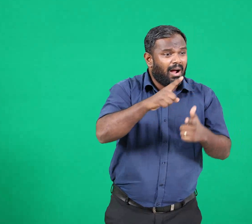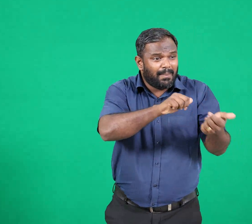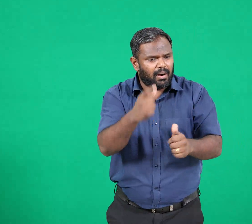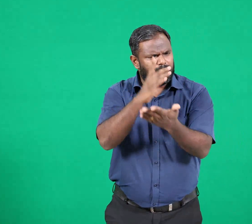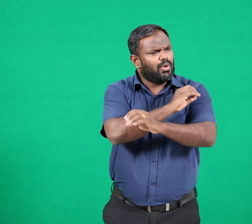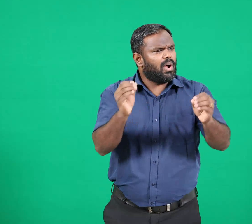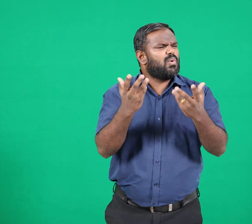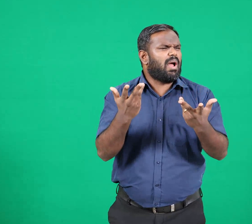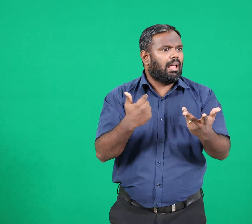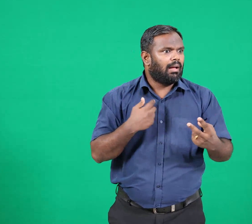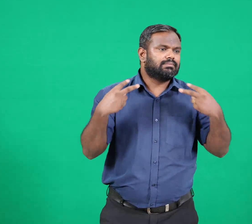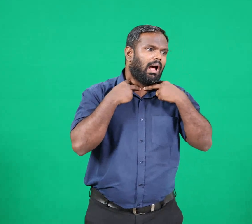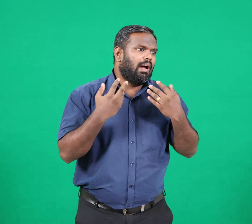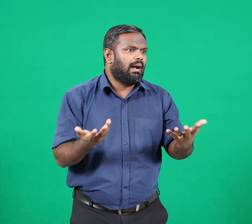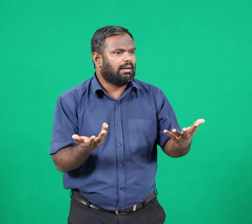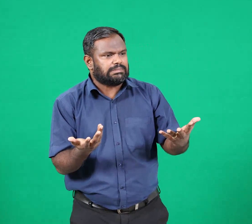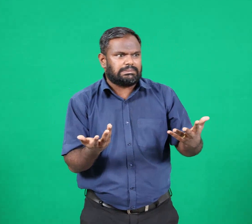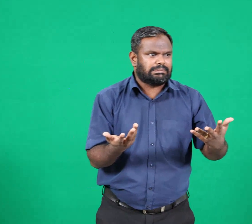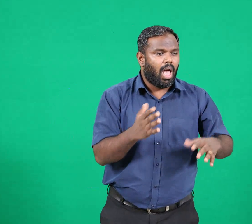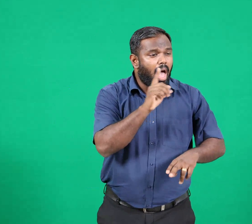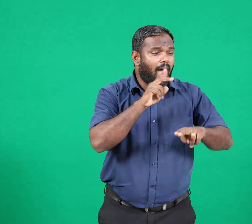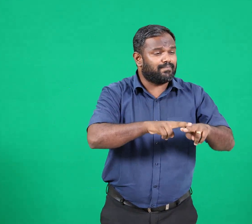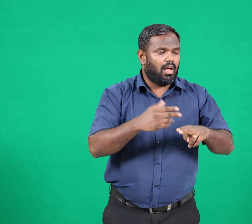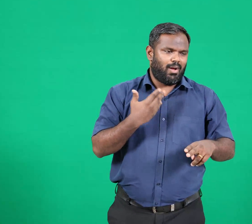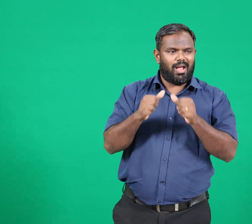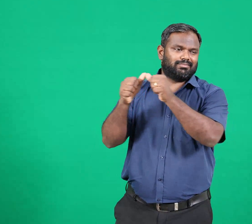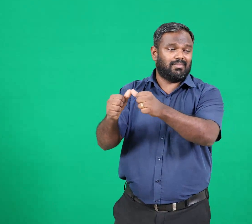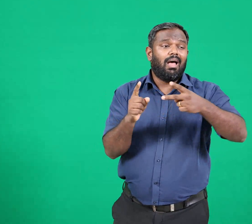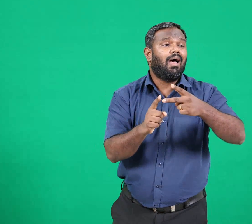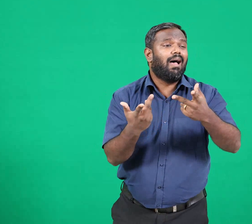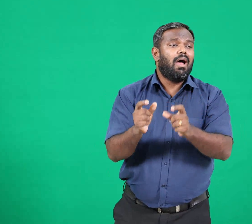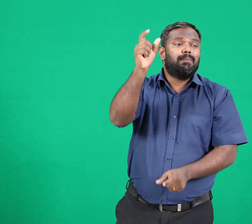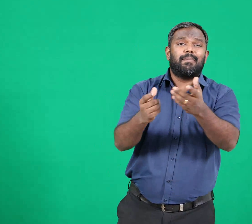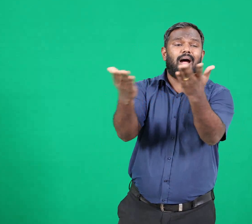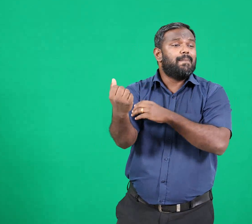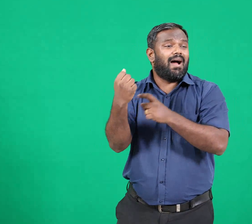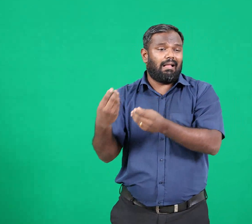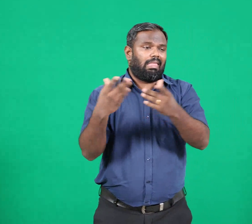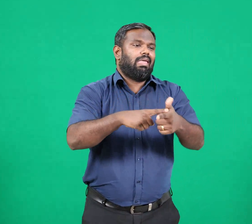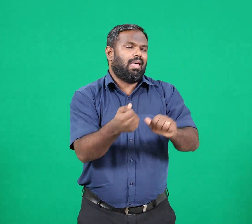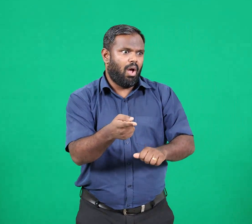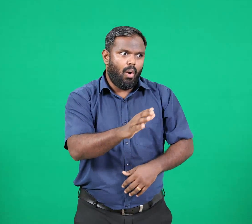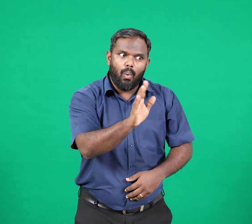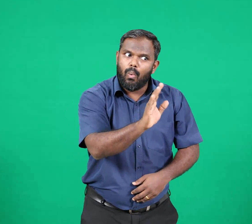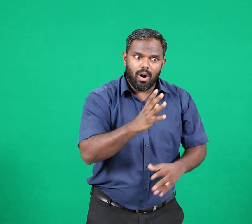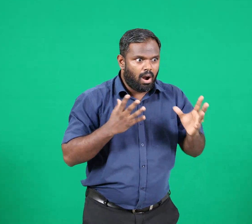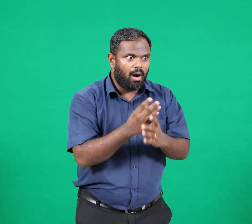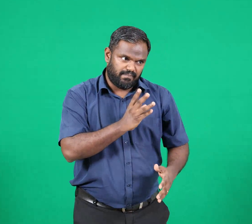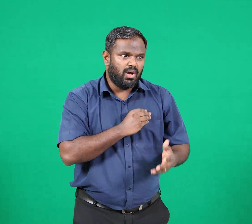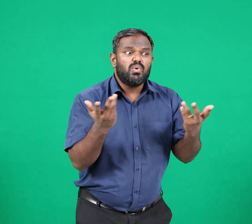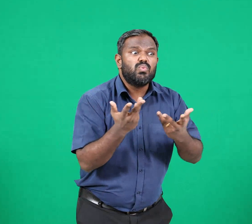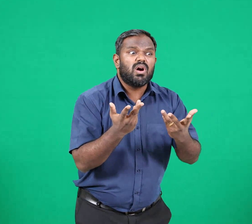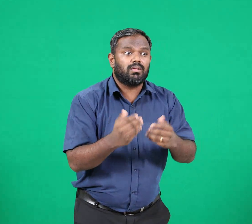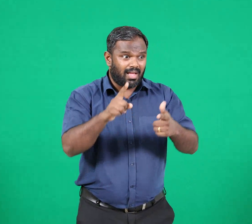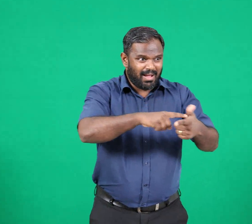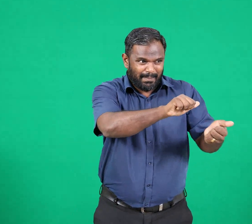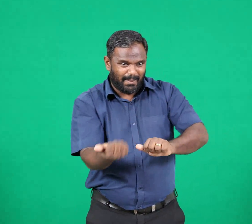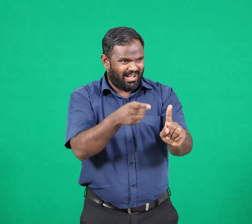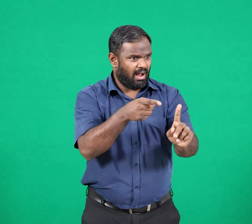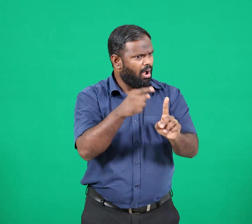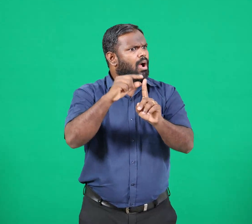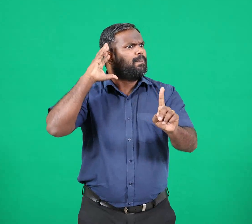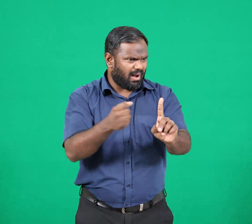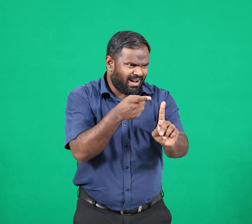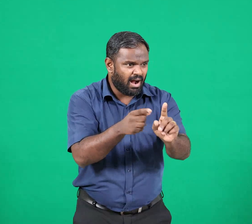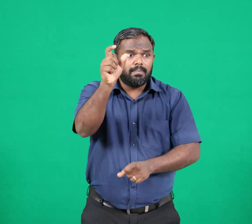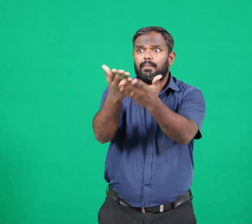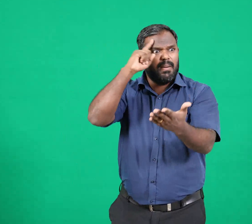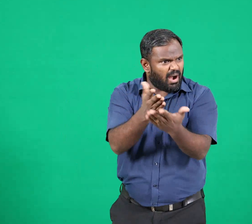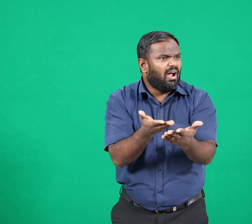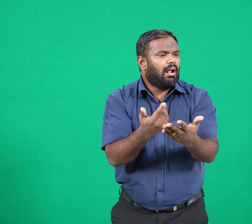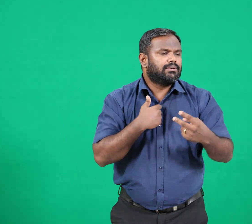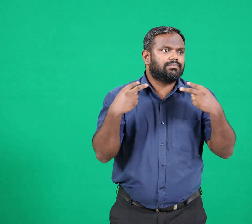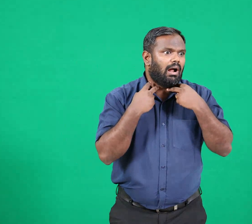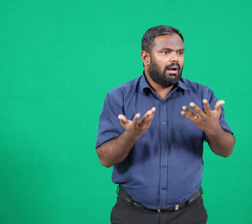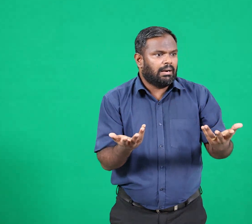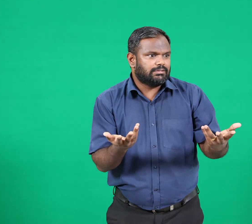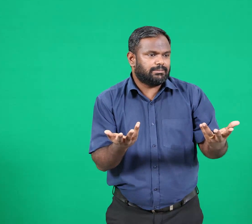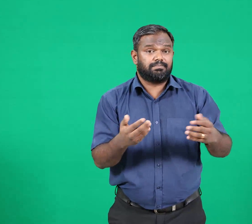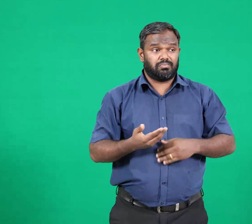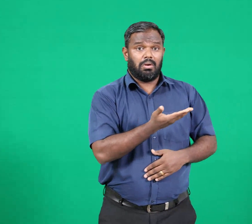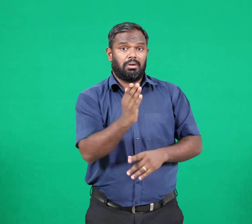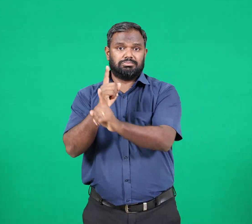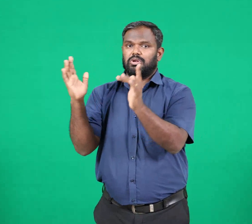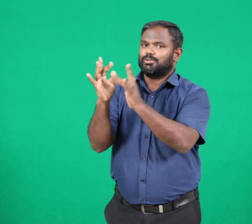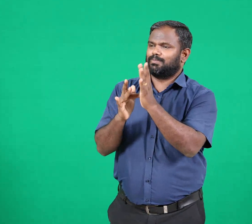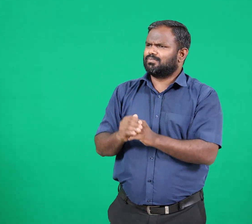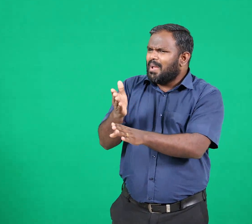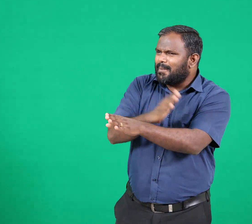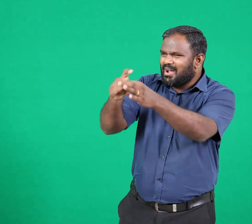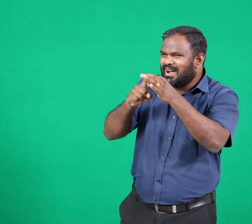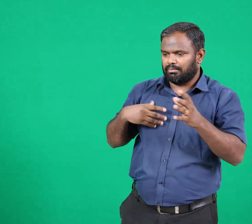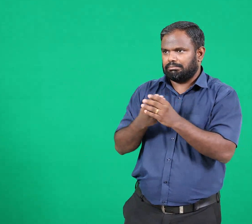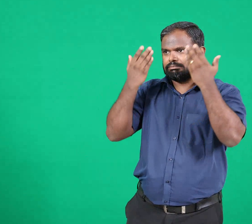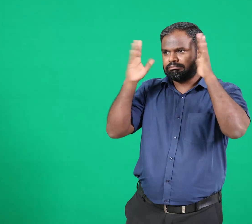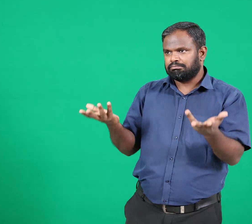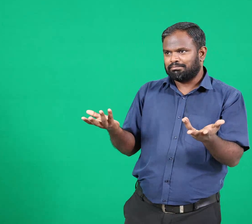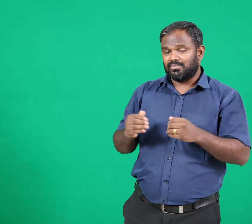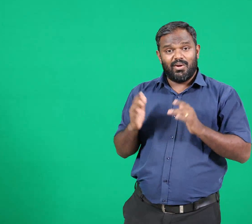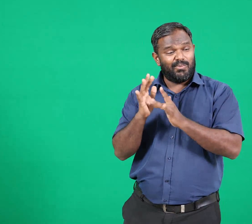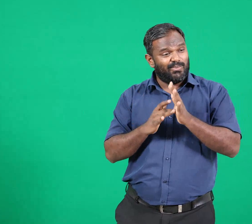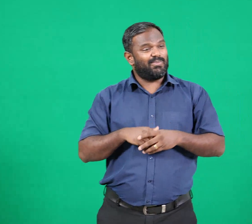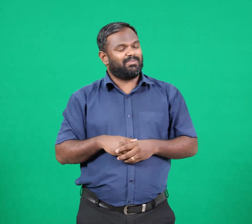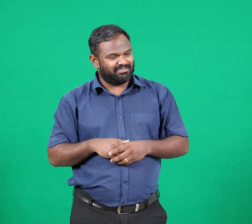But if we say, ' From men,' we are afraid of the people, for they all regard John as a prophet." So they answered, "We do not know."